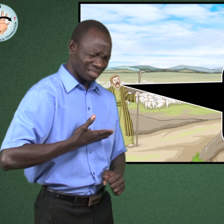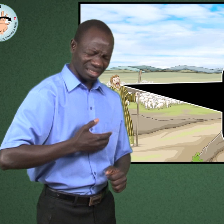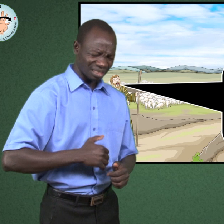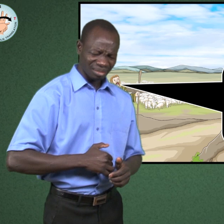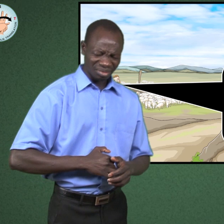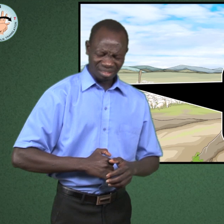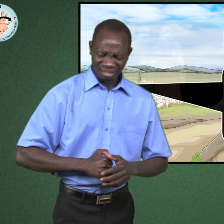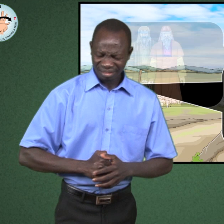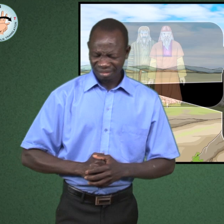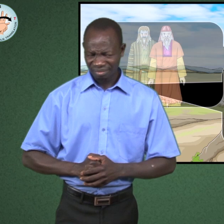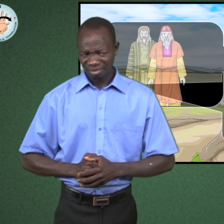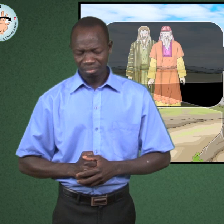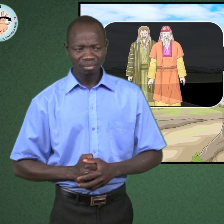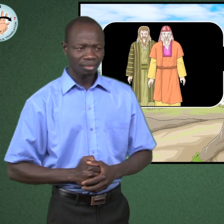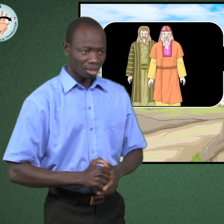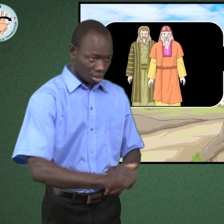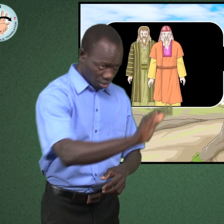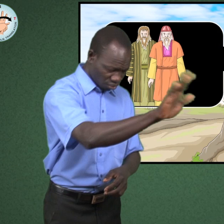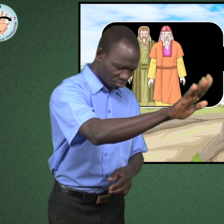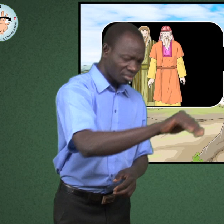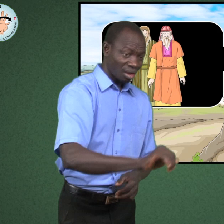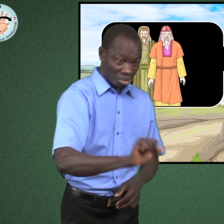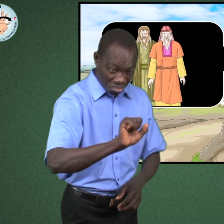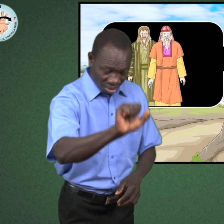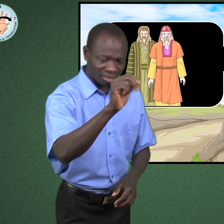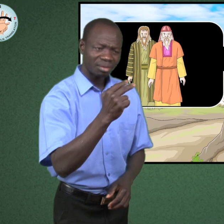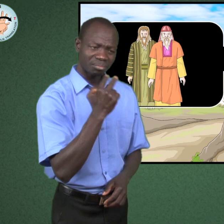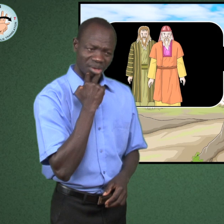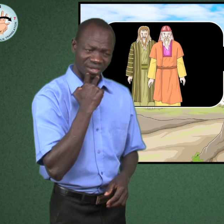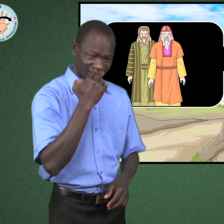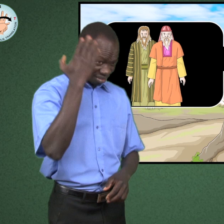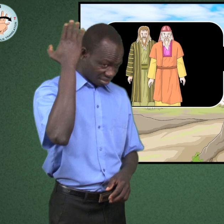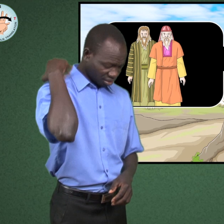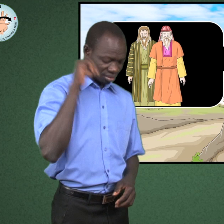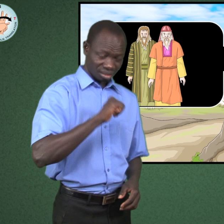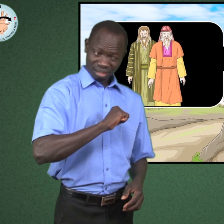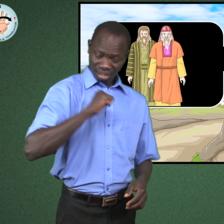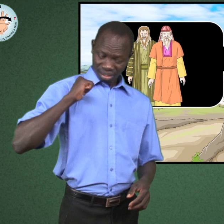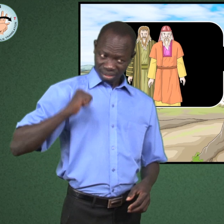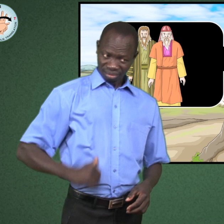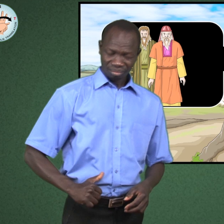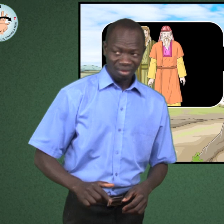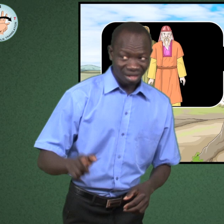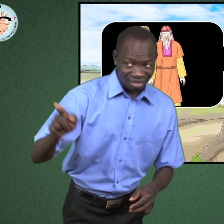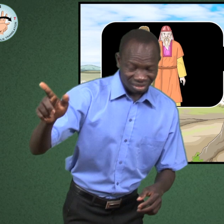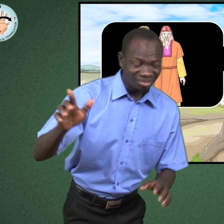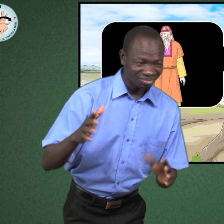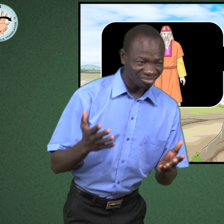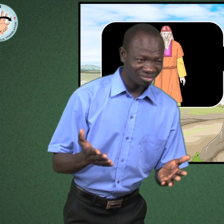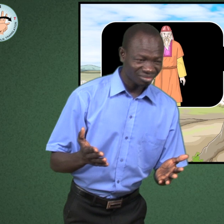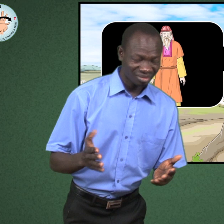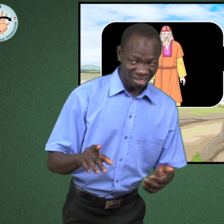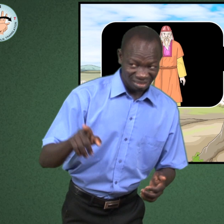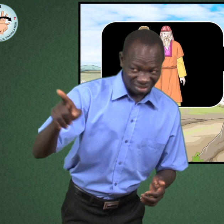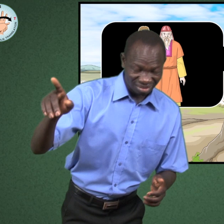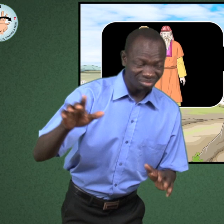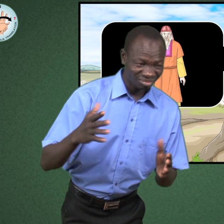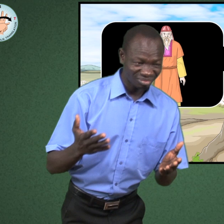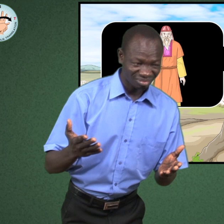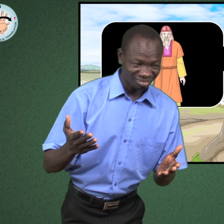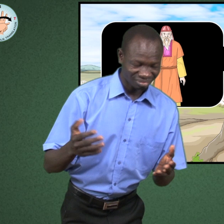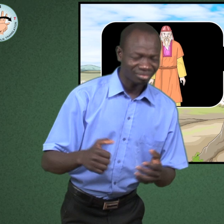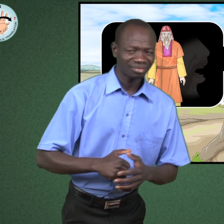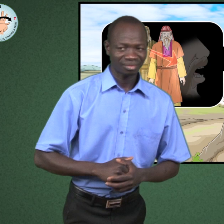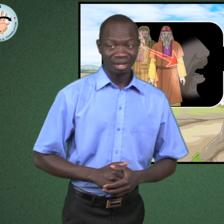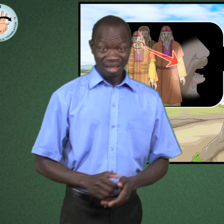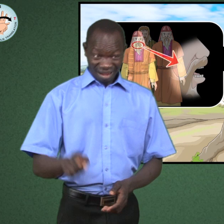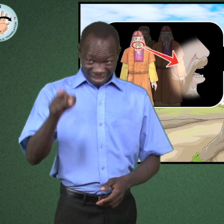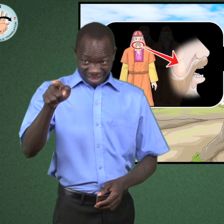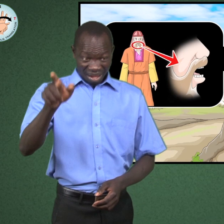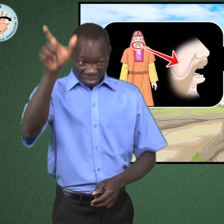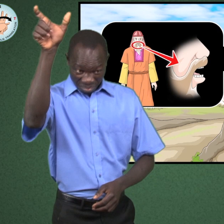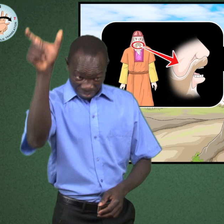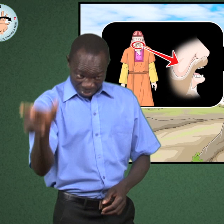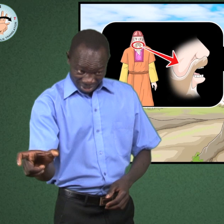Then the anger of the LORD burned against Moses, and He said, “Is not Aaron the Levite your brother?